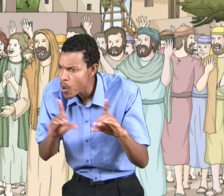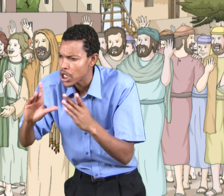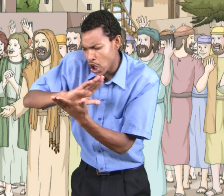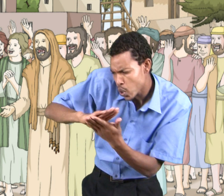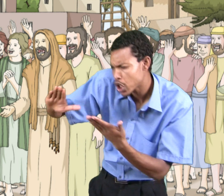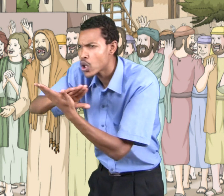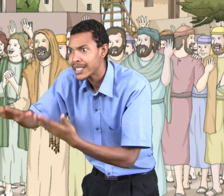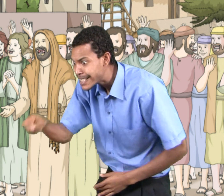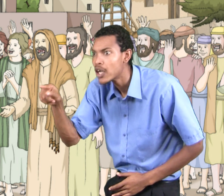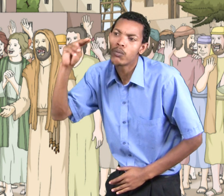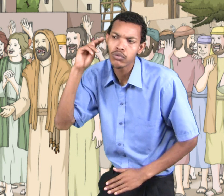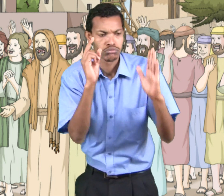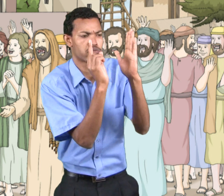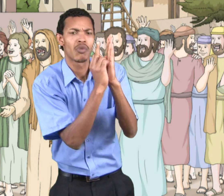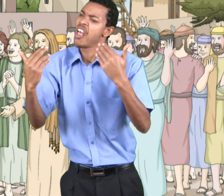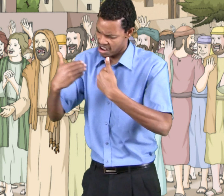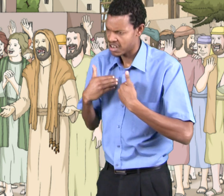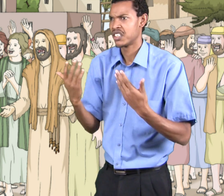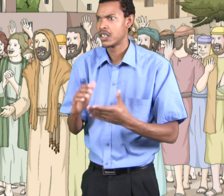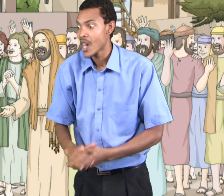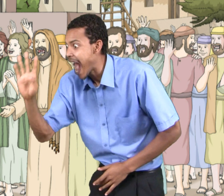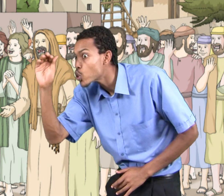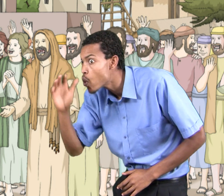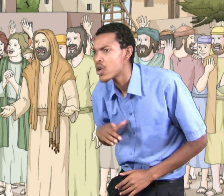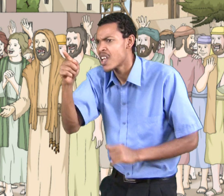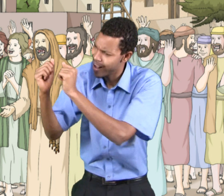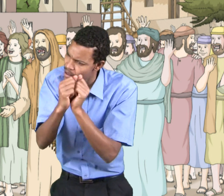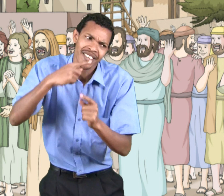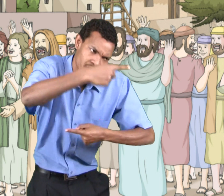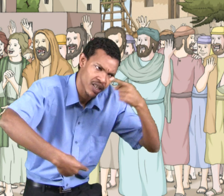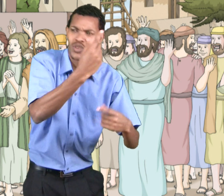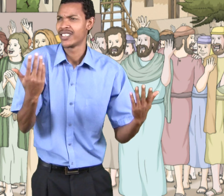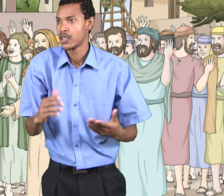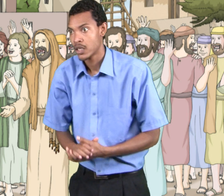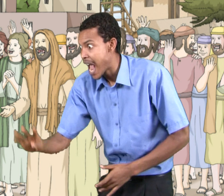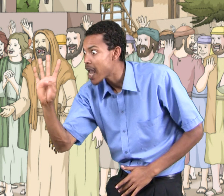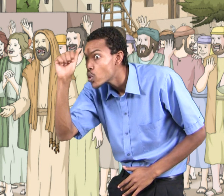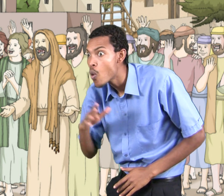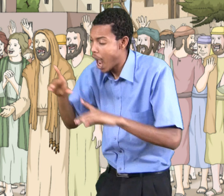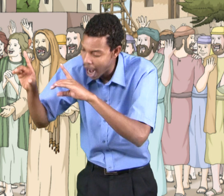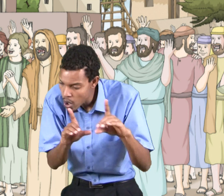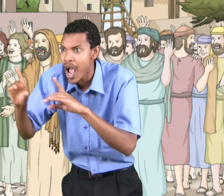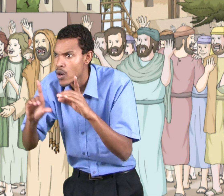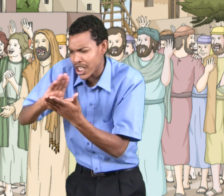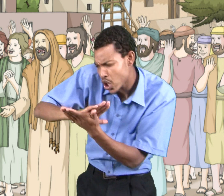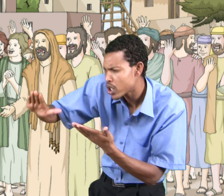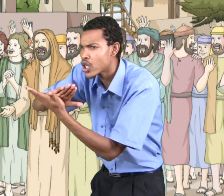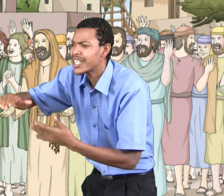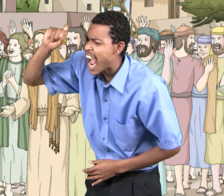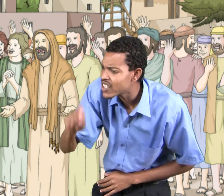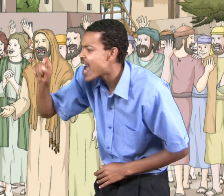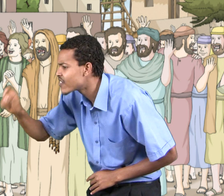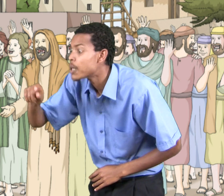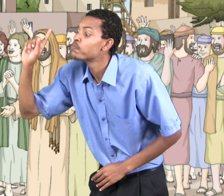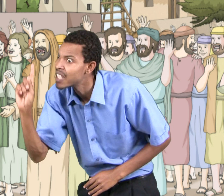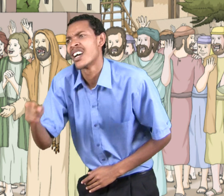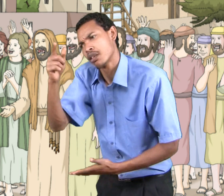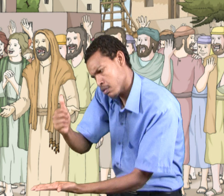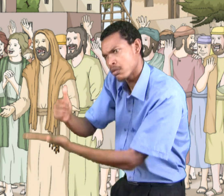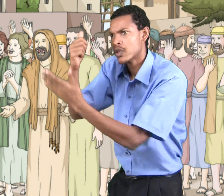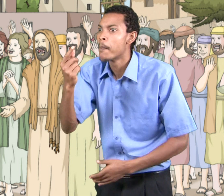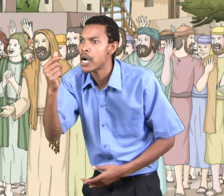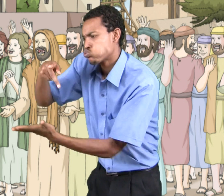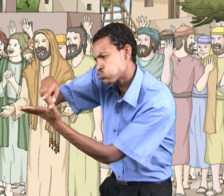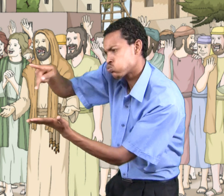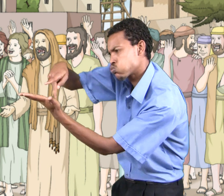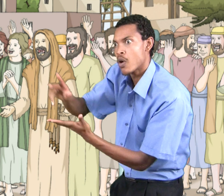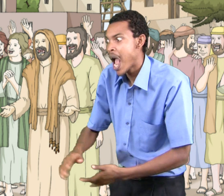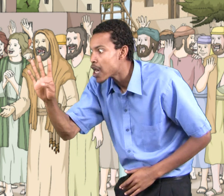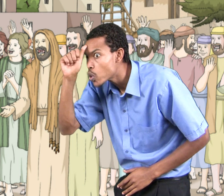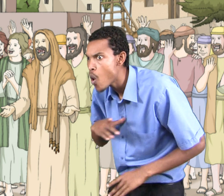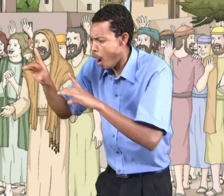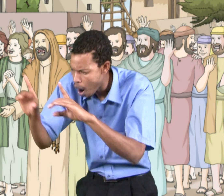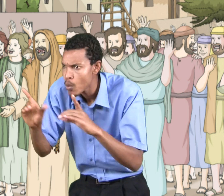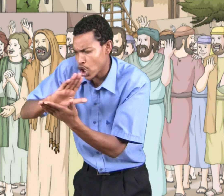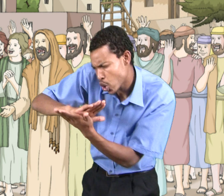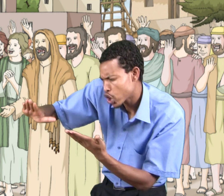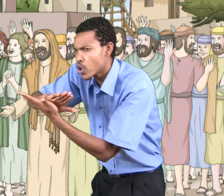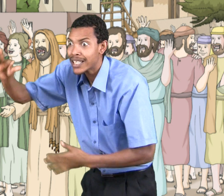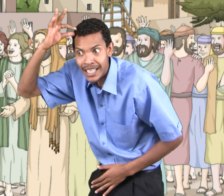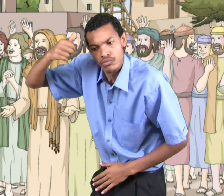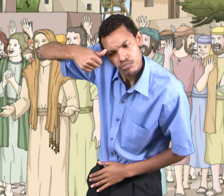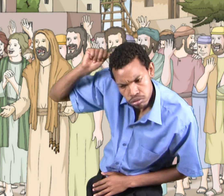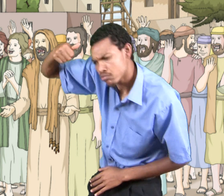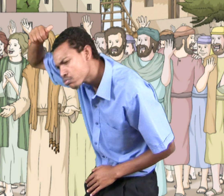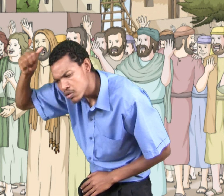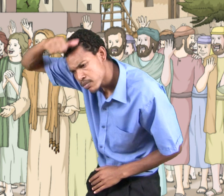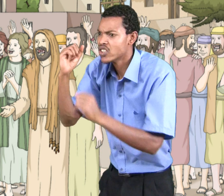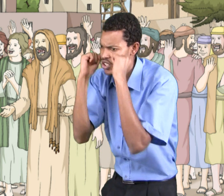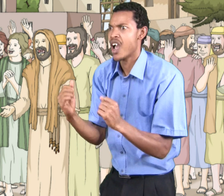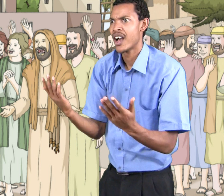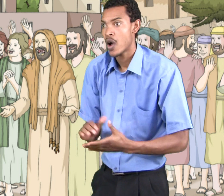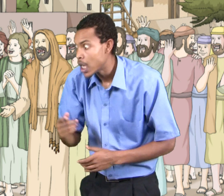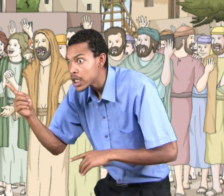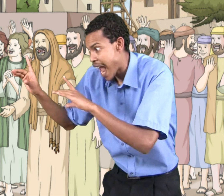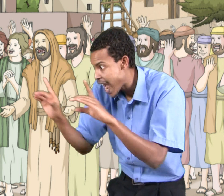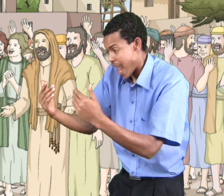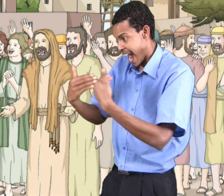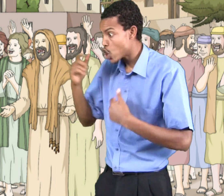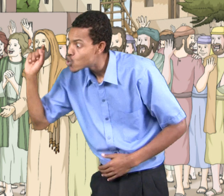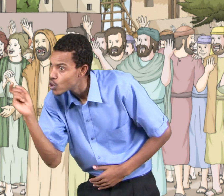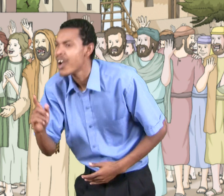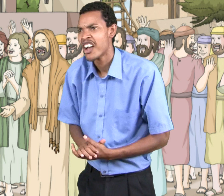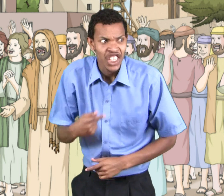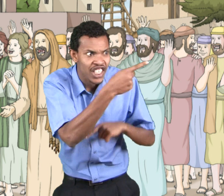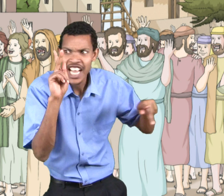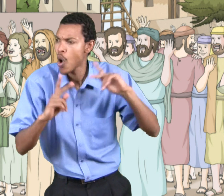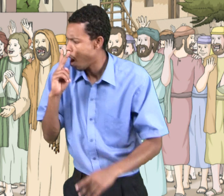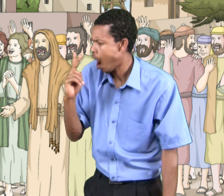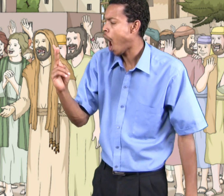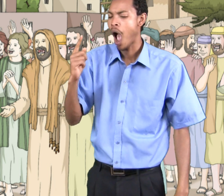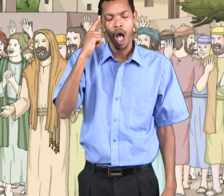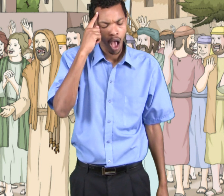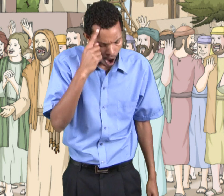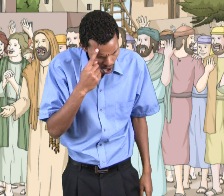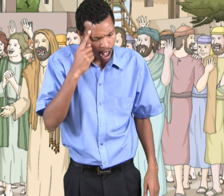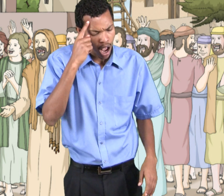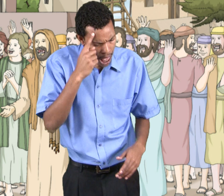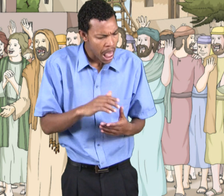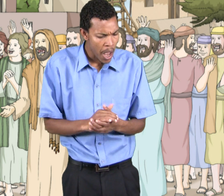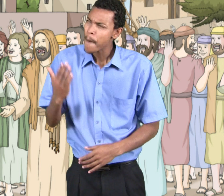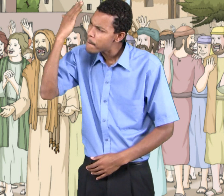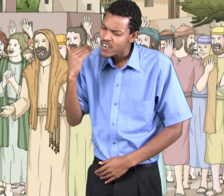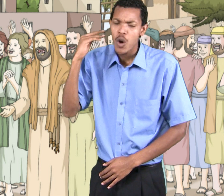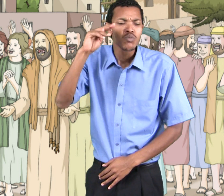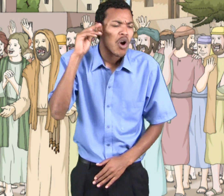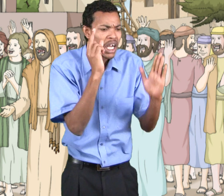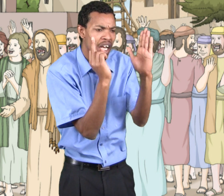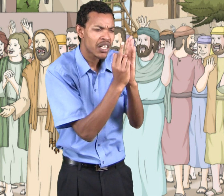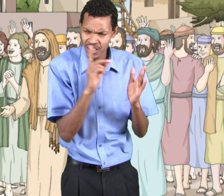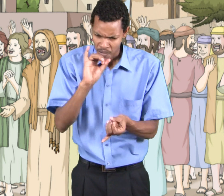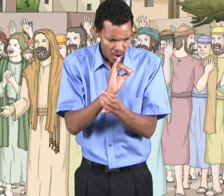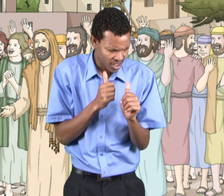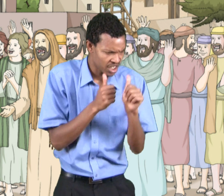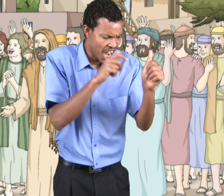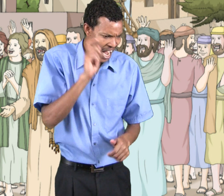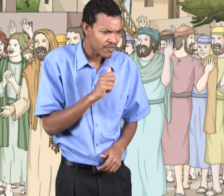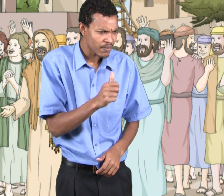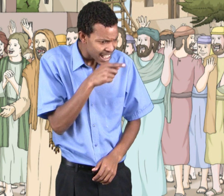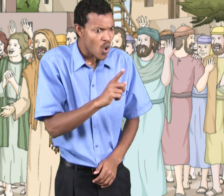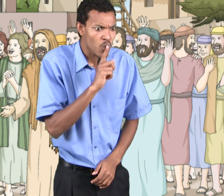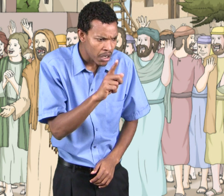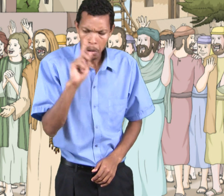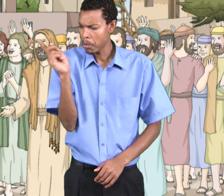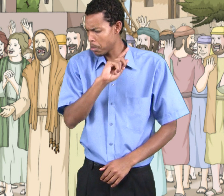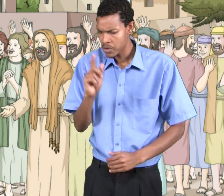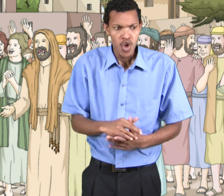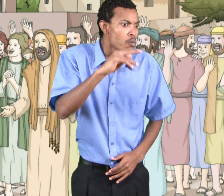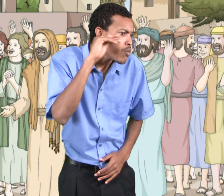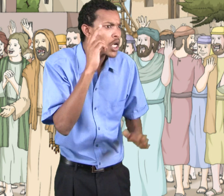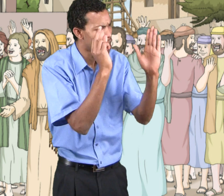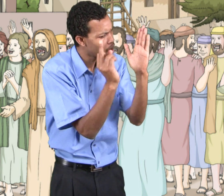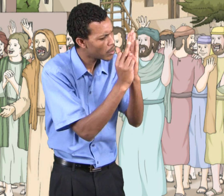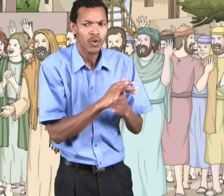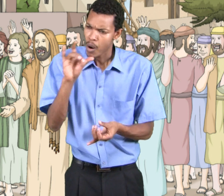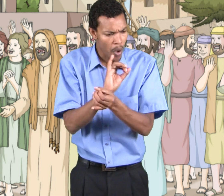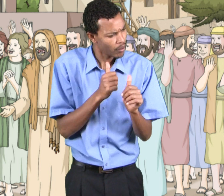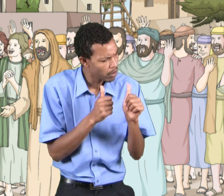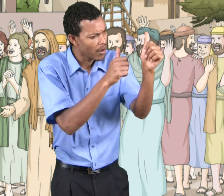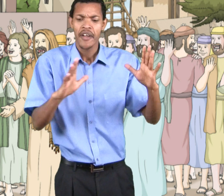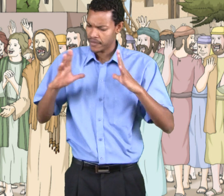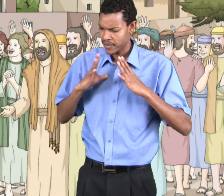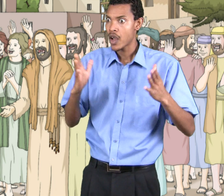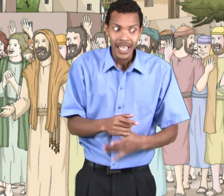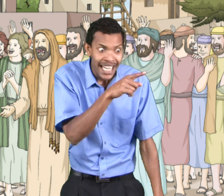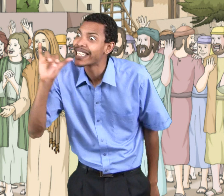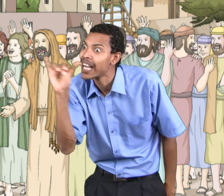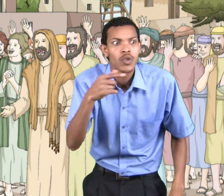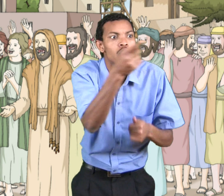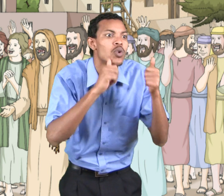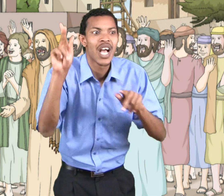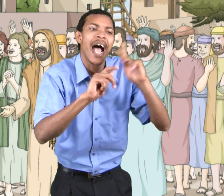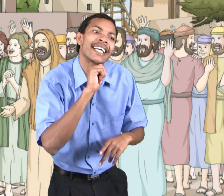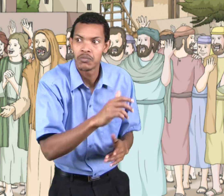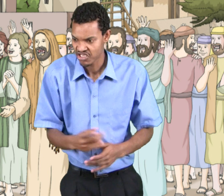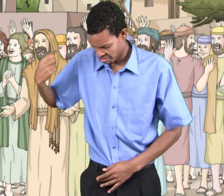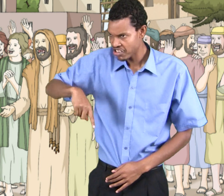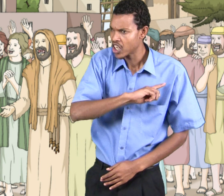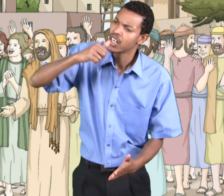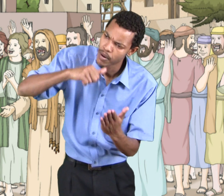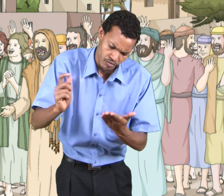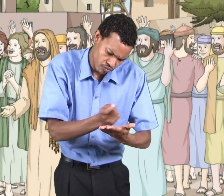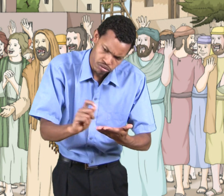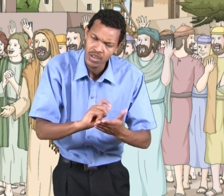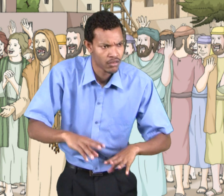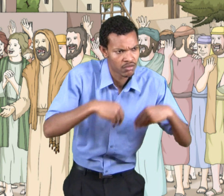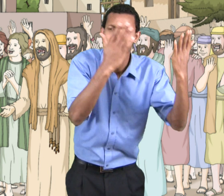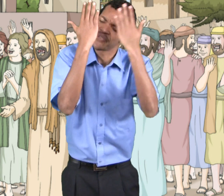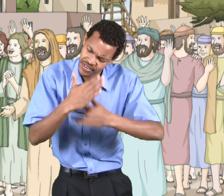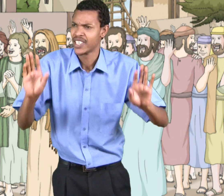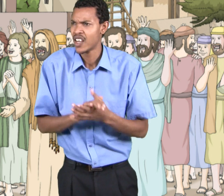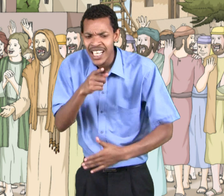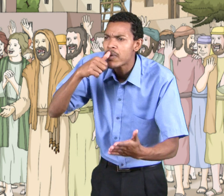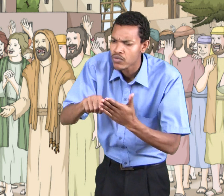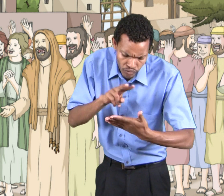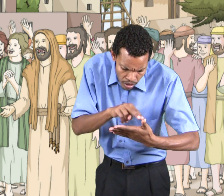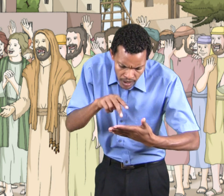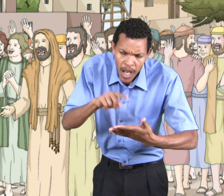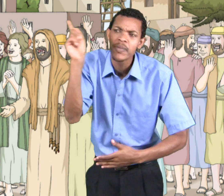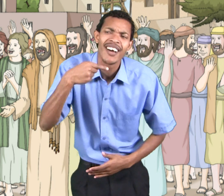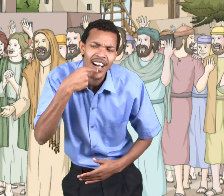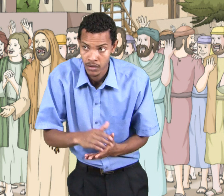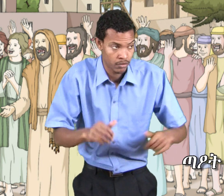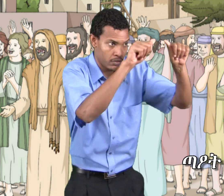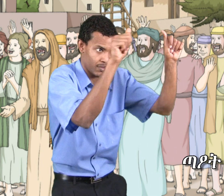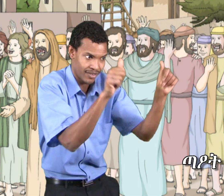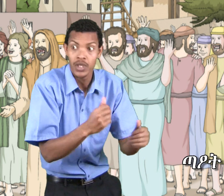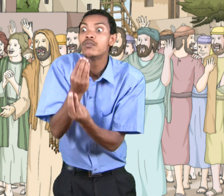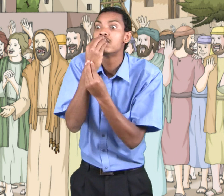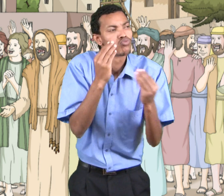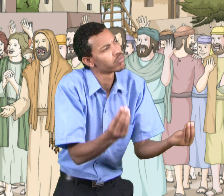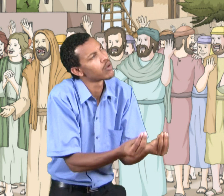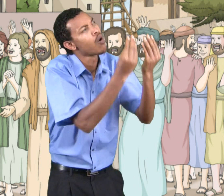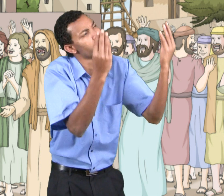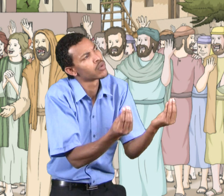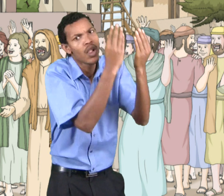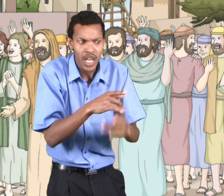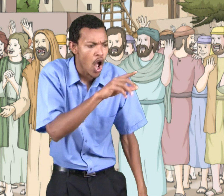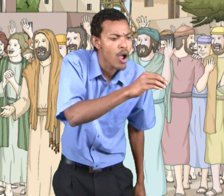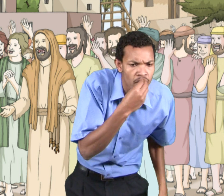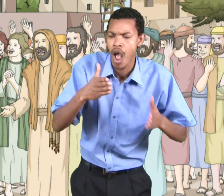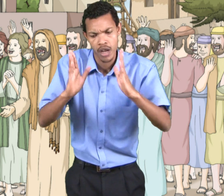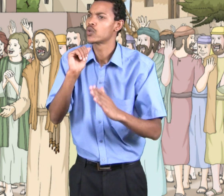Take these men, purify yourself along with them, and pay their expenses so they can have their heads shaved. Then everyone will know that there is no truth to these rumors about you, but that you also live in obedience to the law.